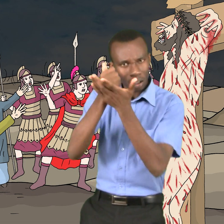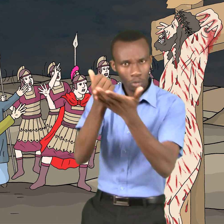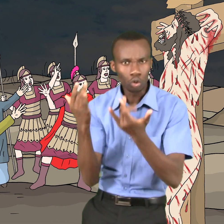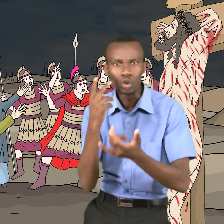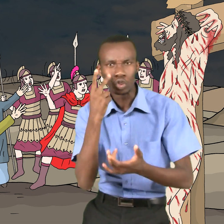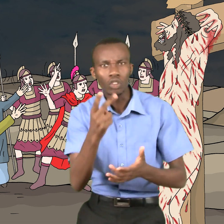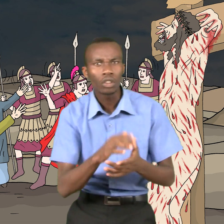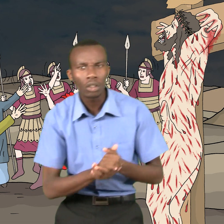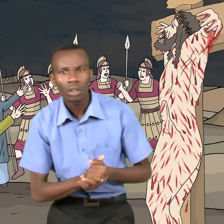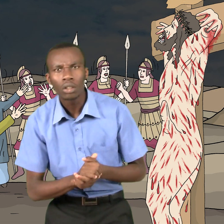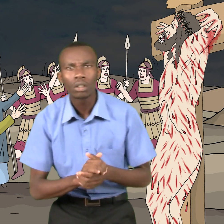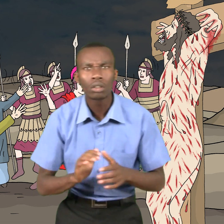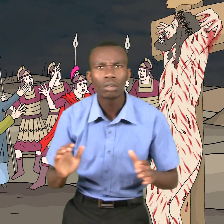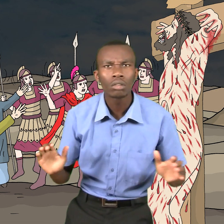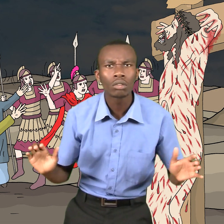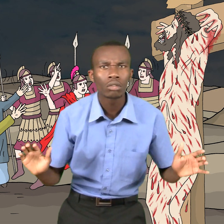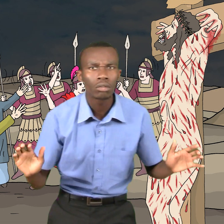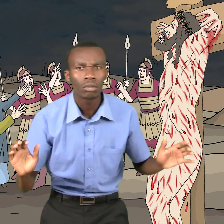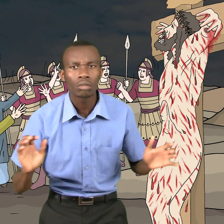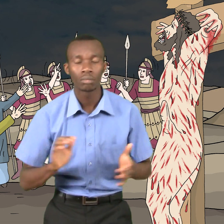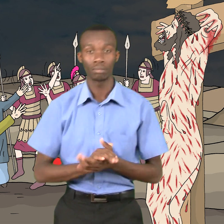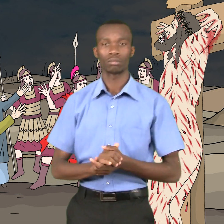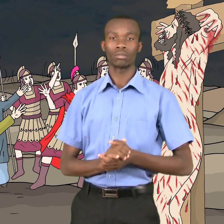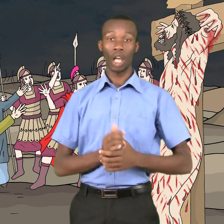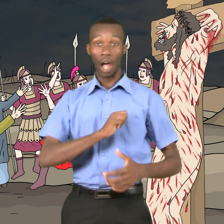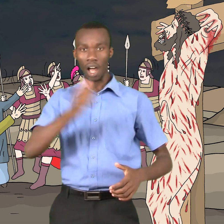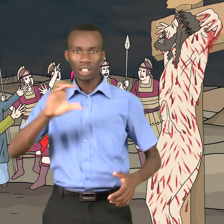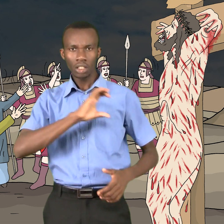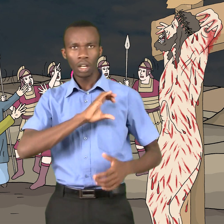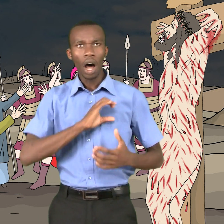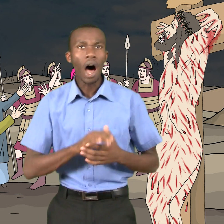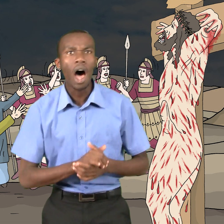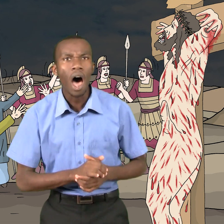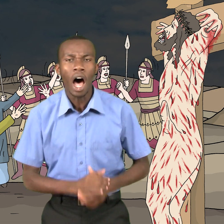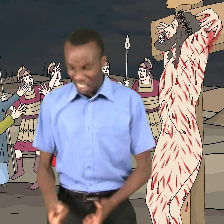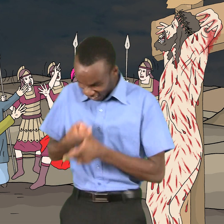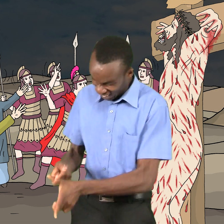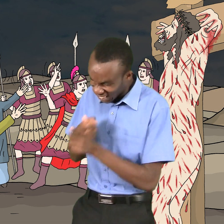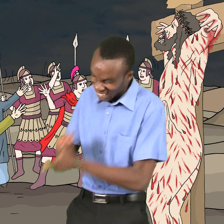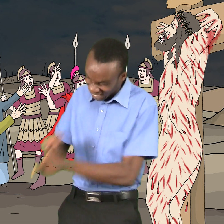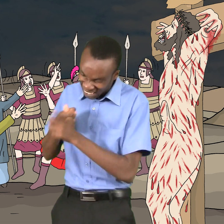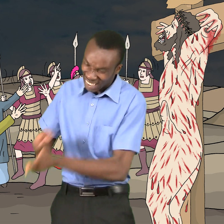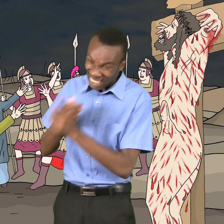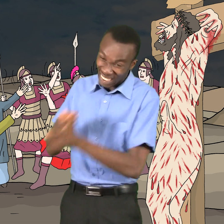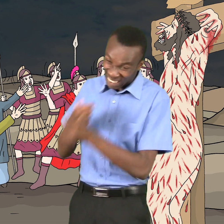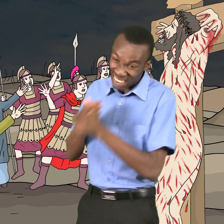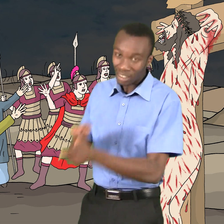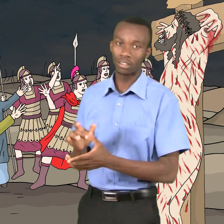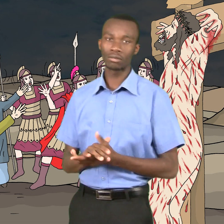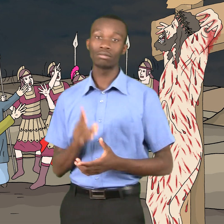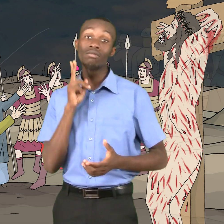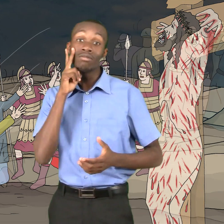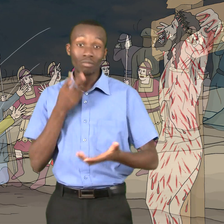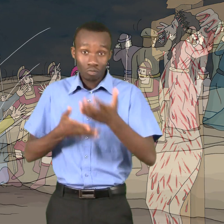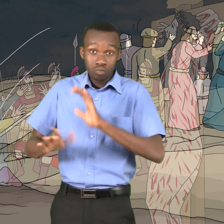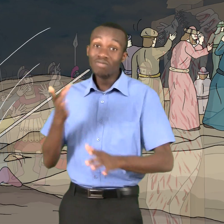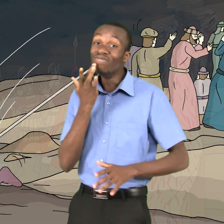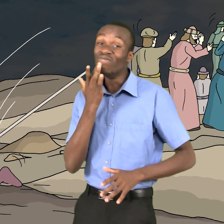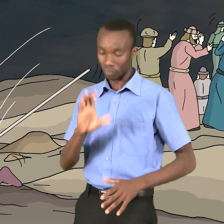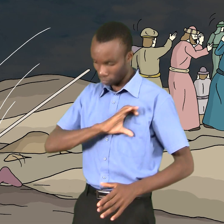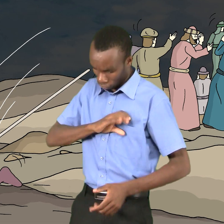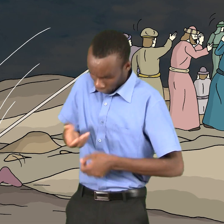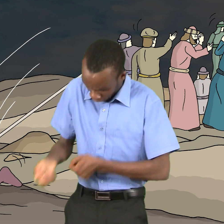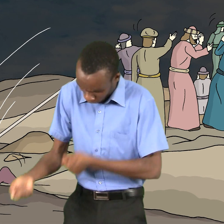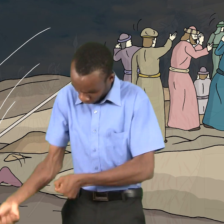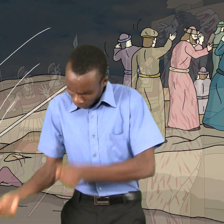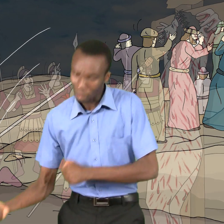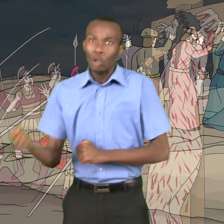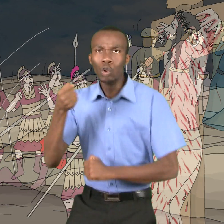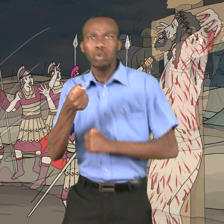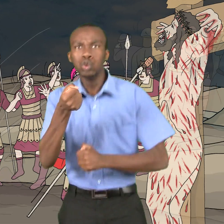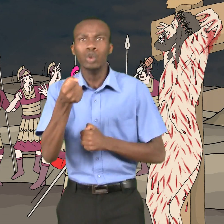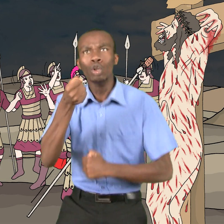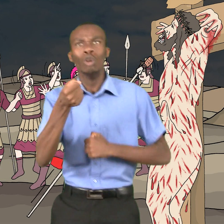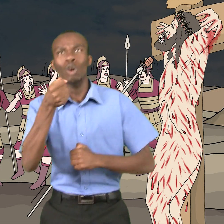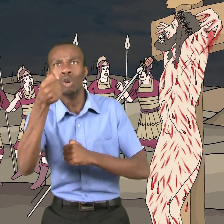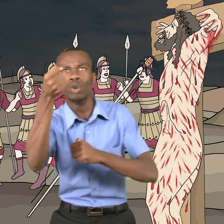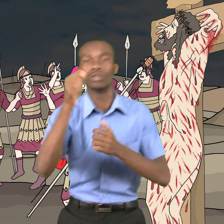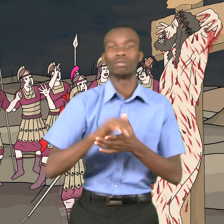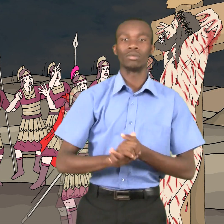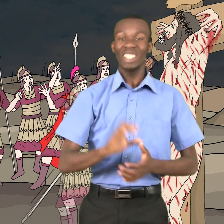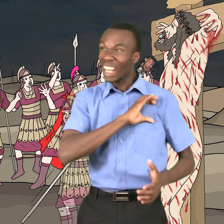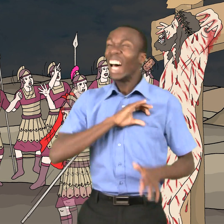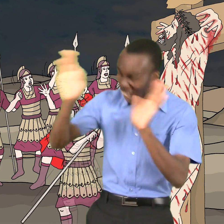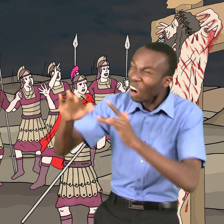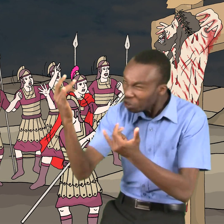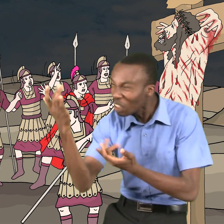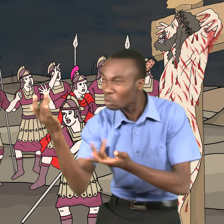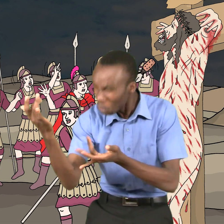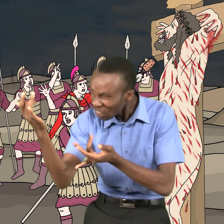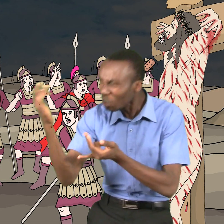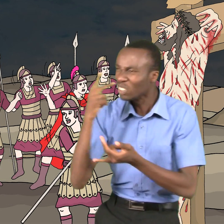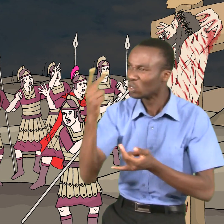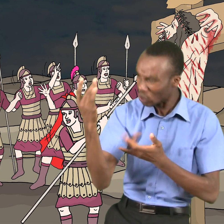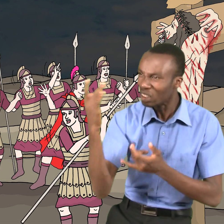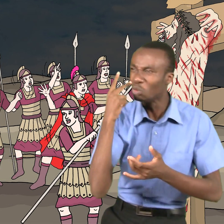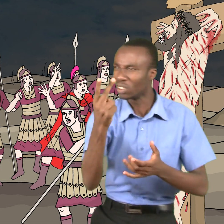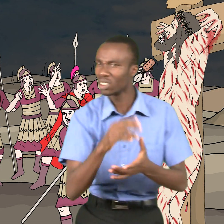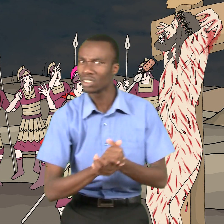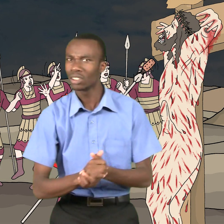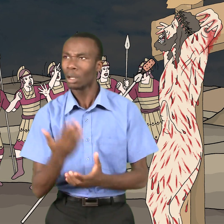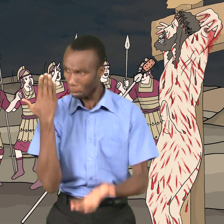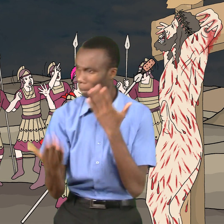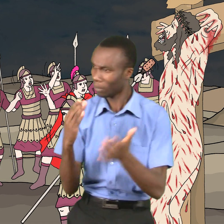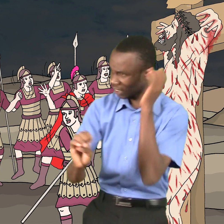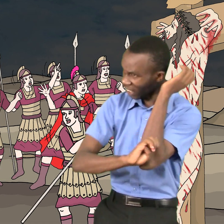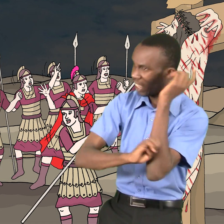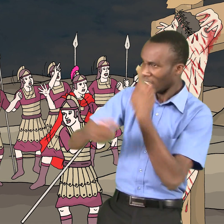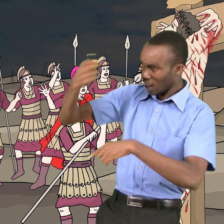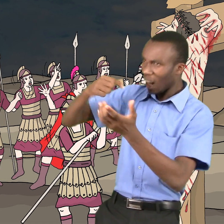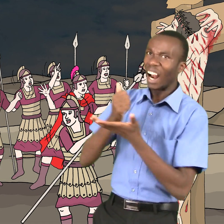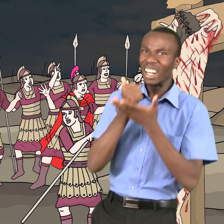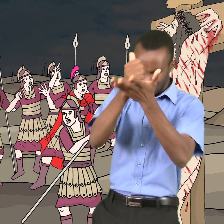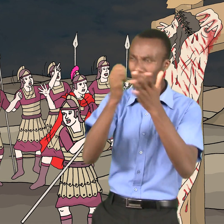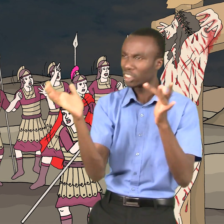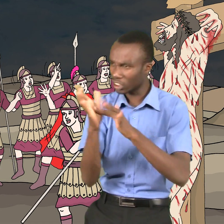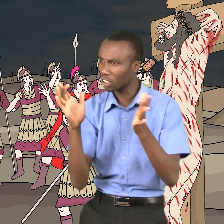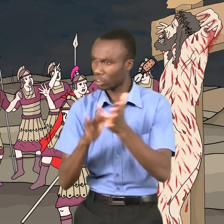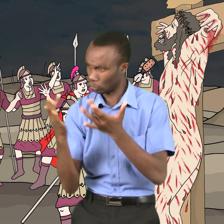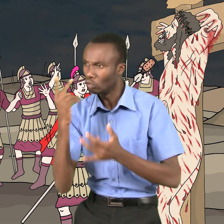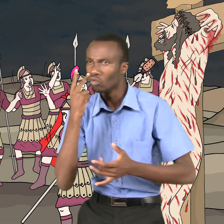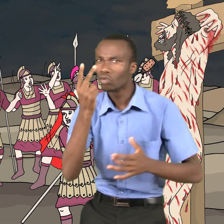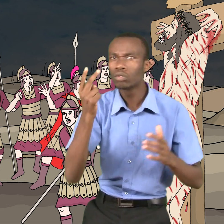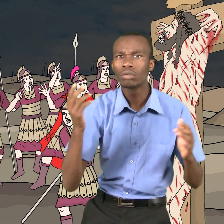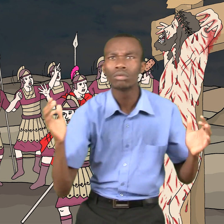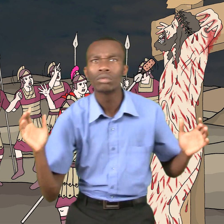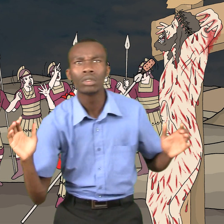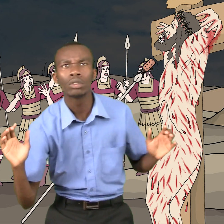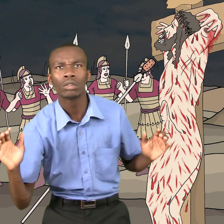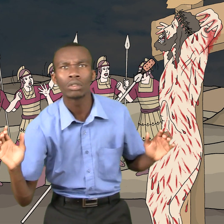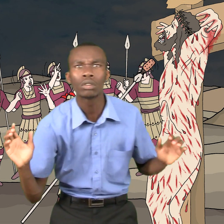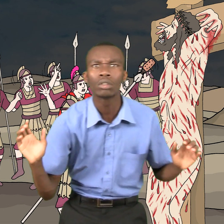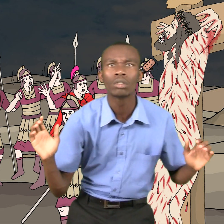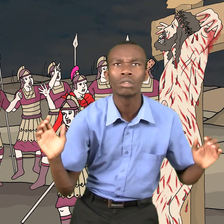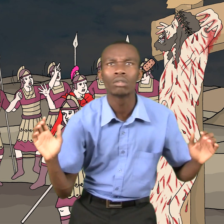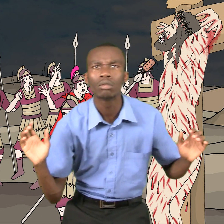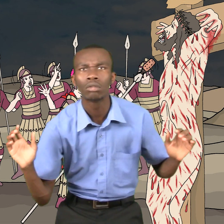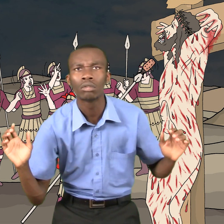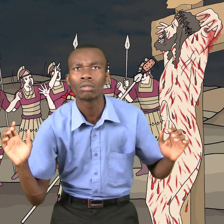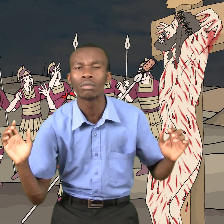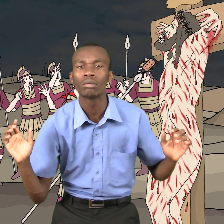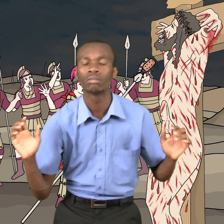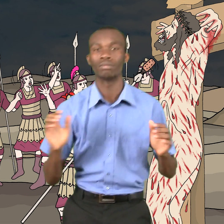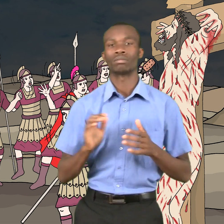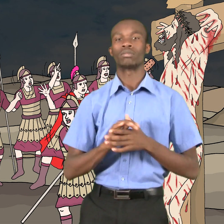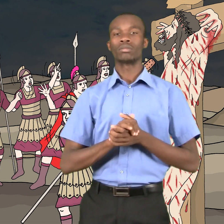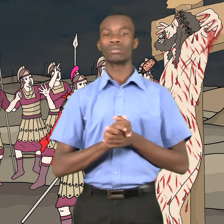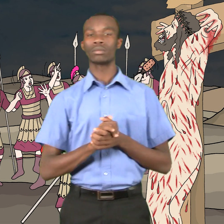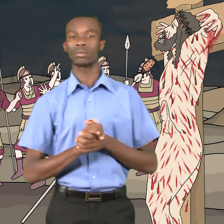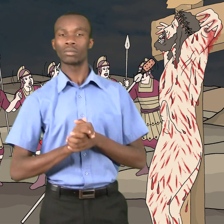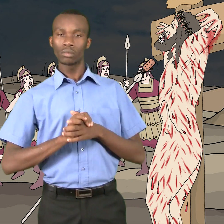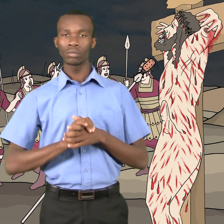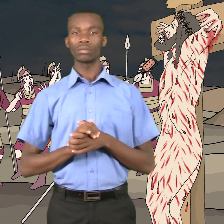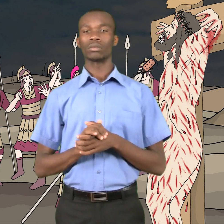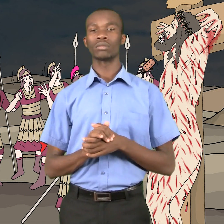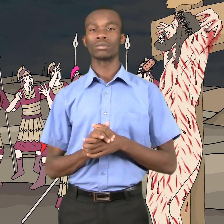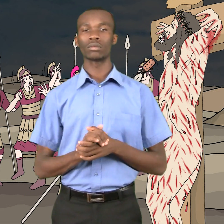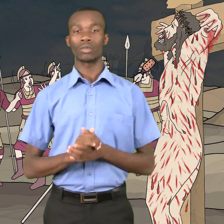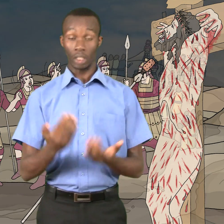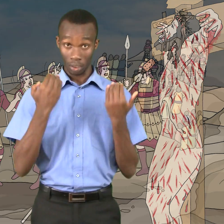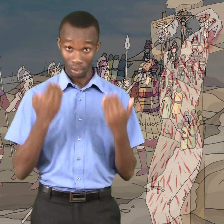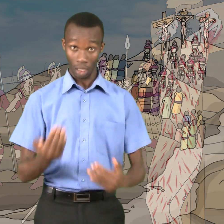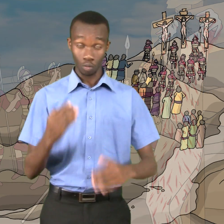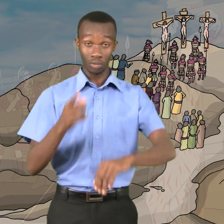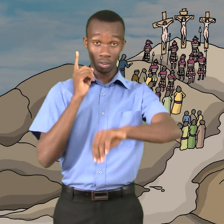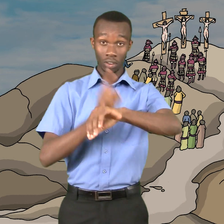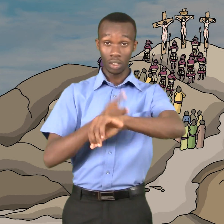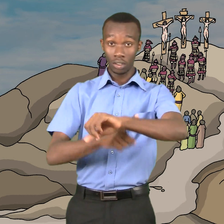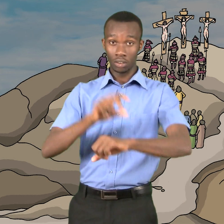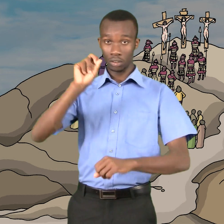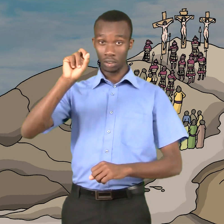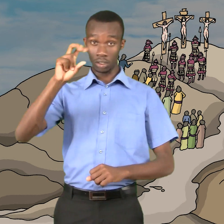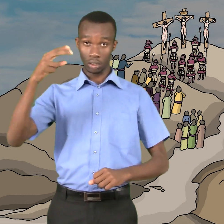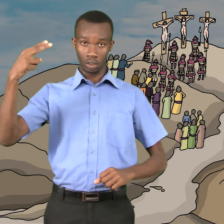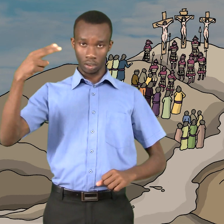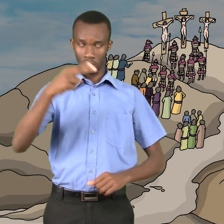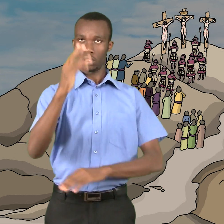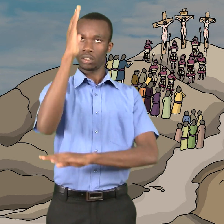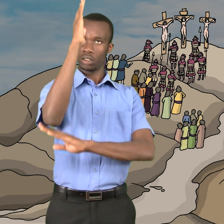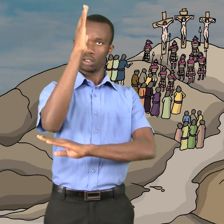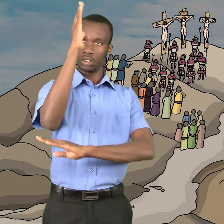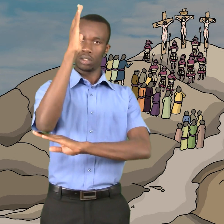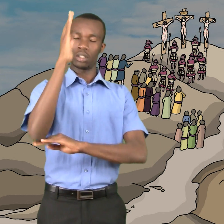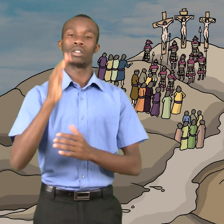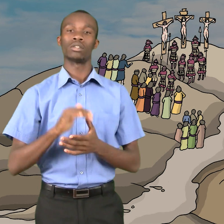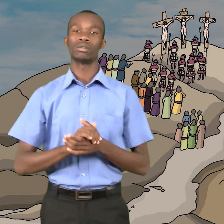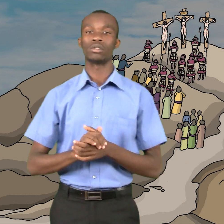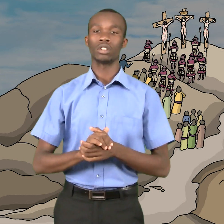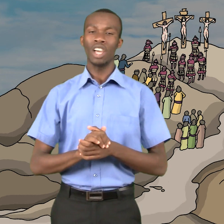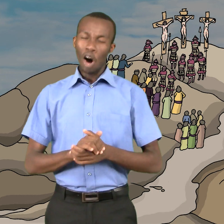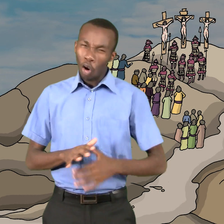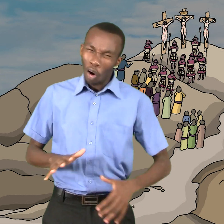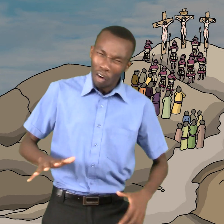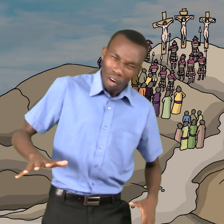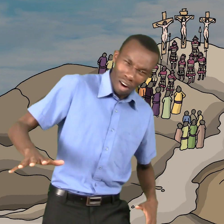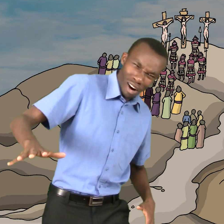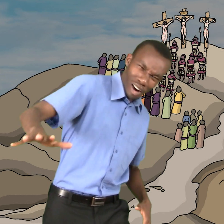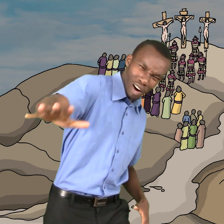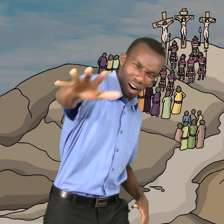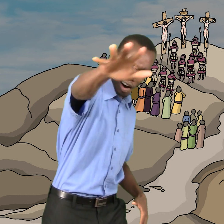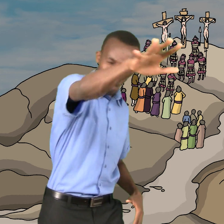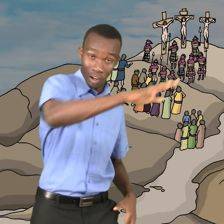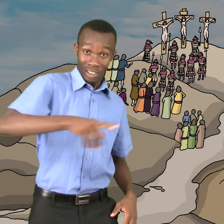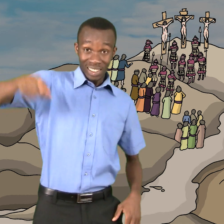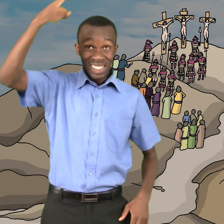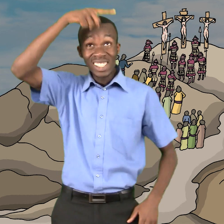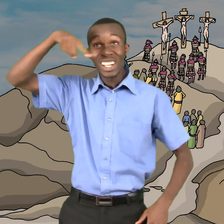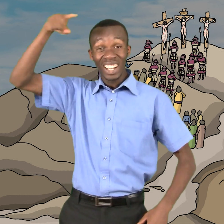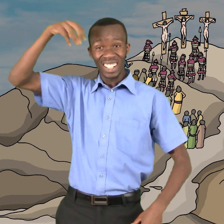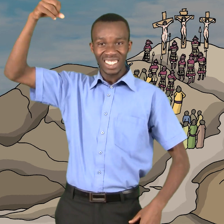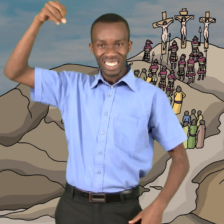One of them quickly ran and brought a sponge. He filled it with sour wine, put it on a reed, and held it up for Jesus to drink.